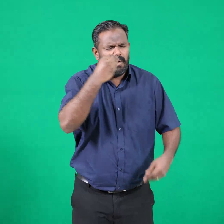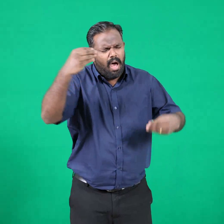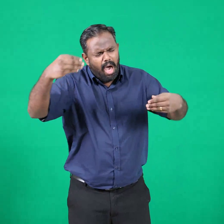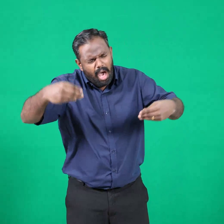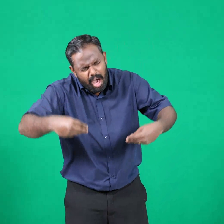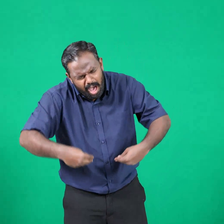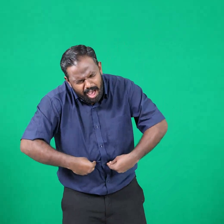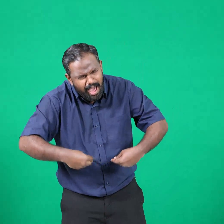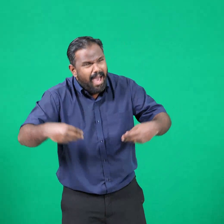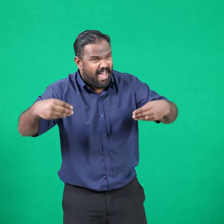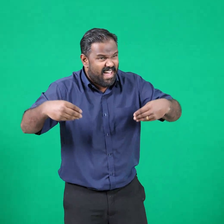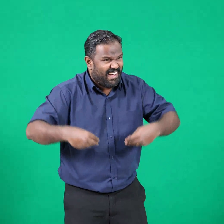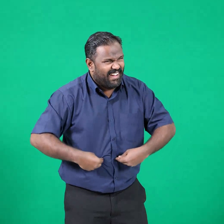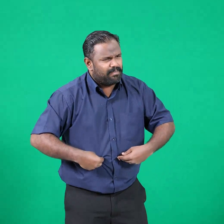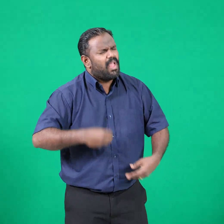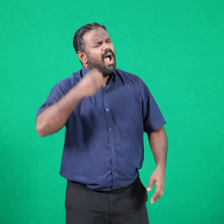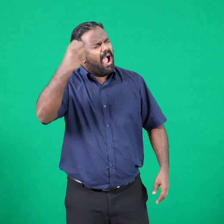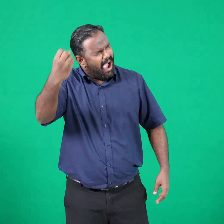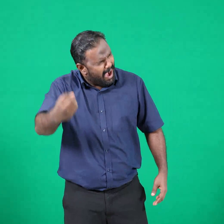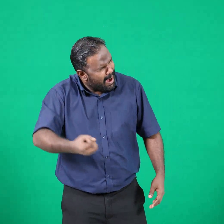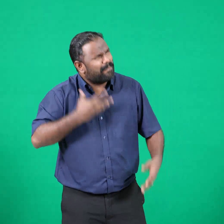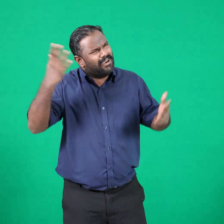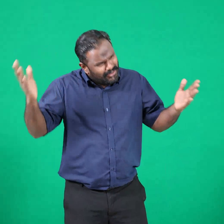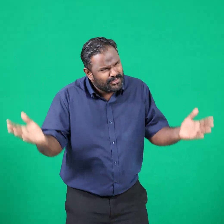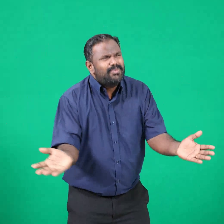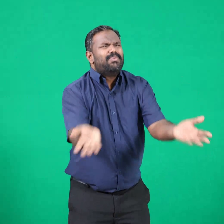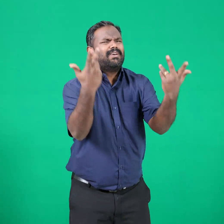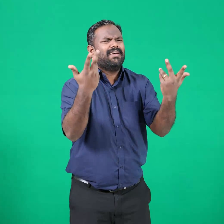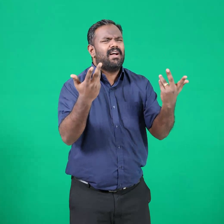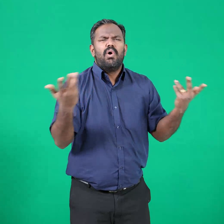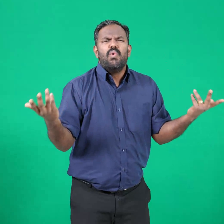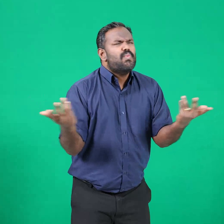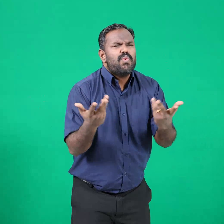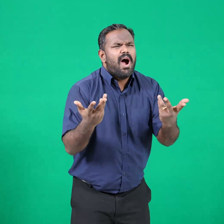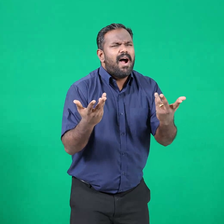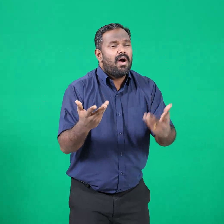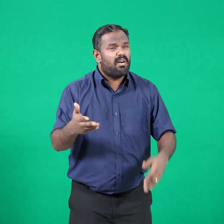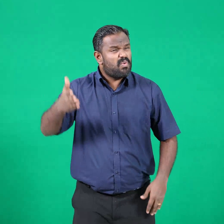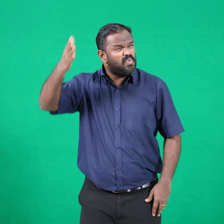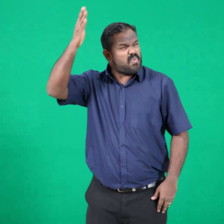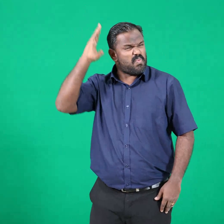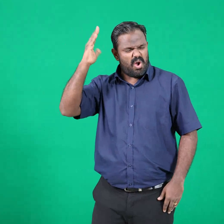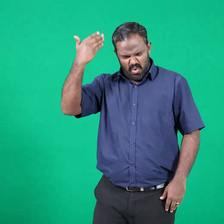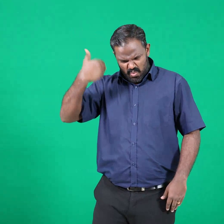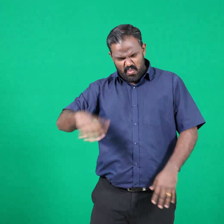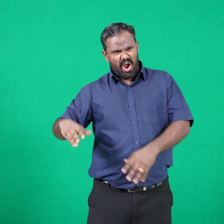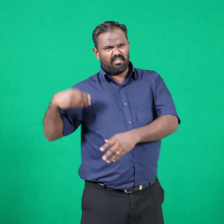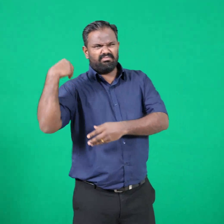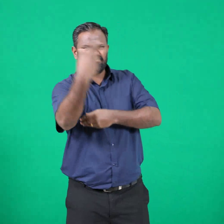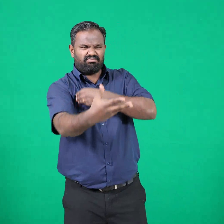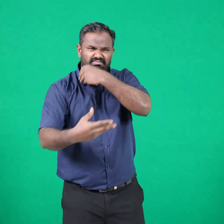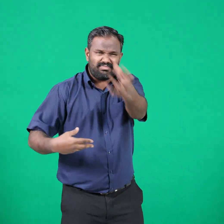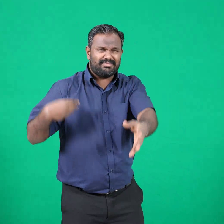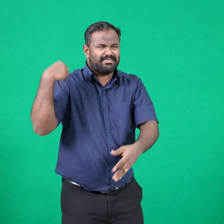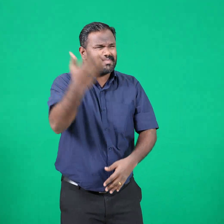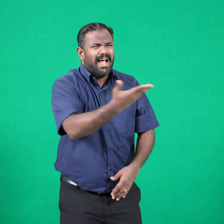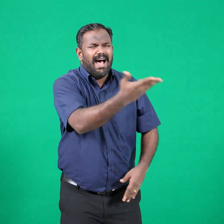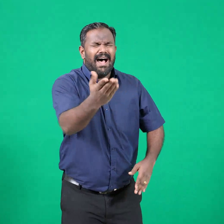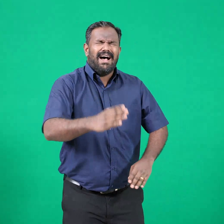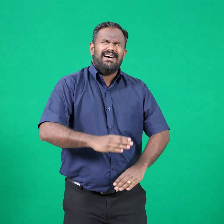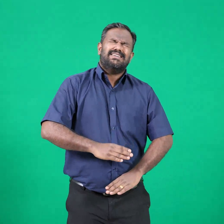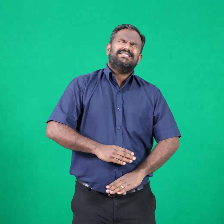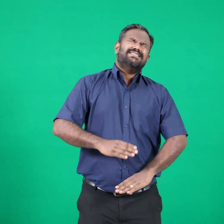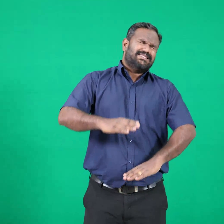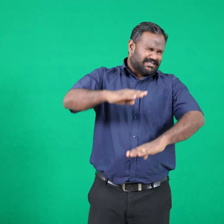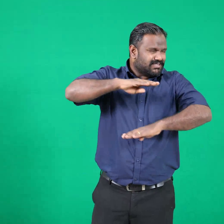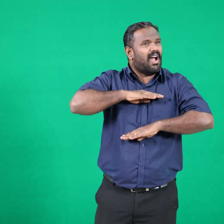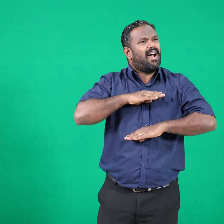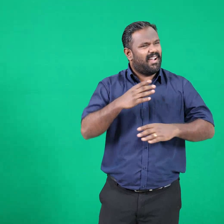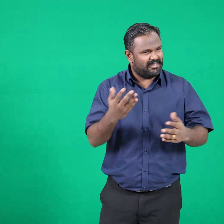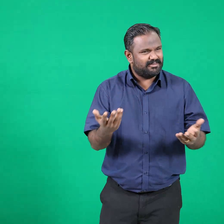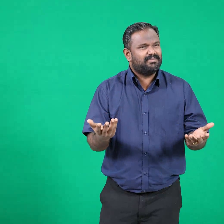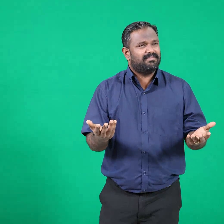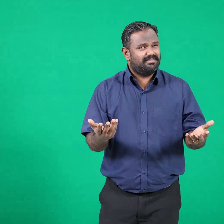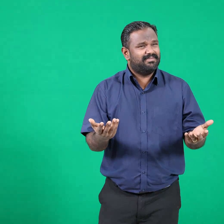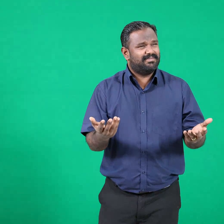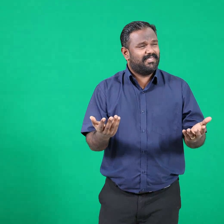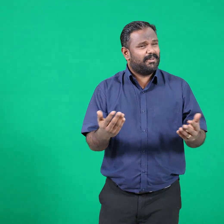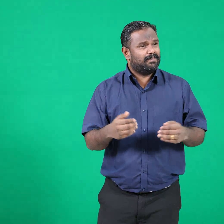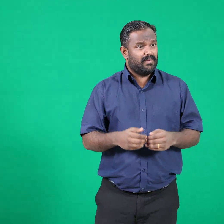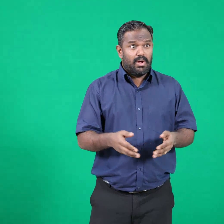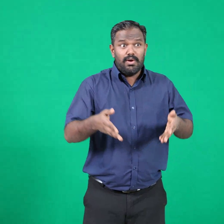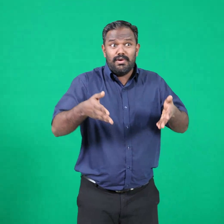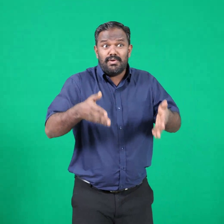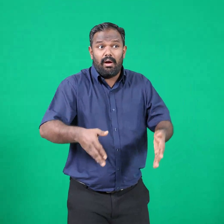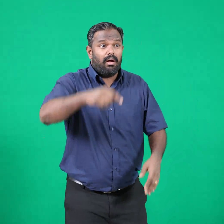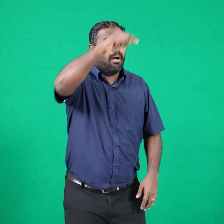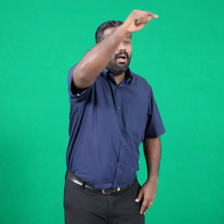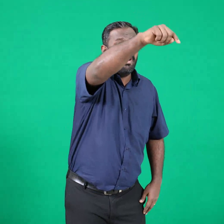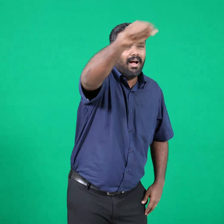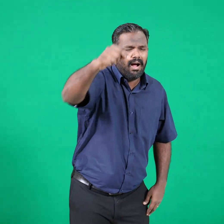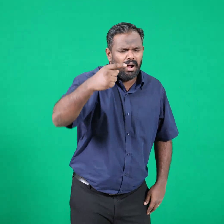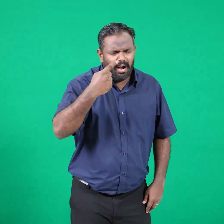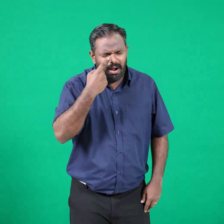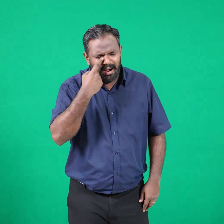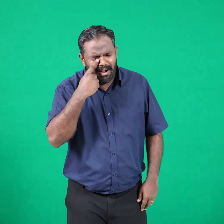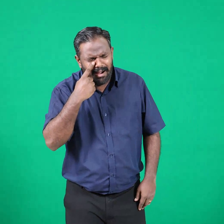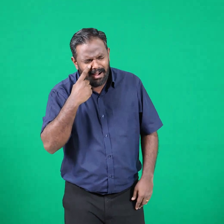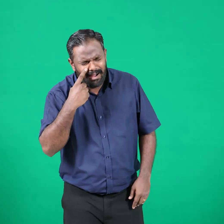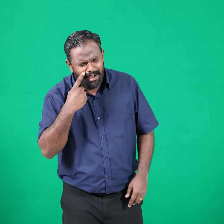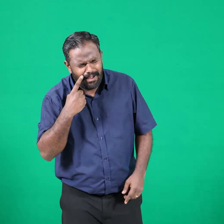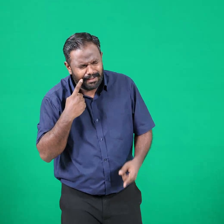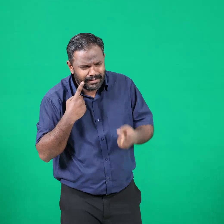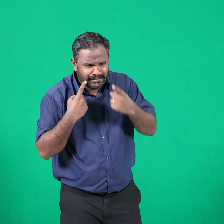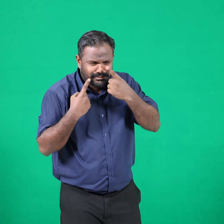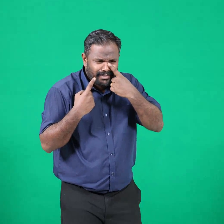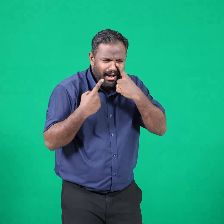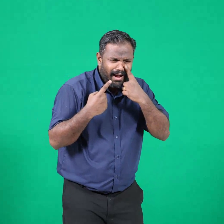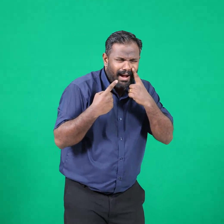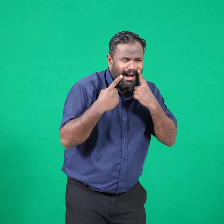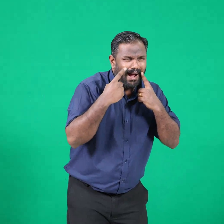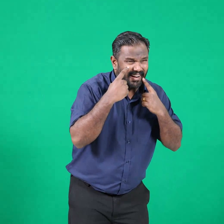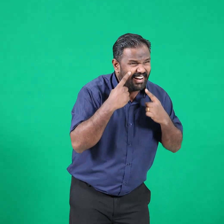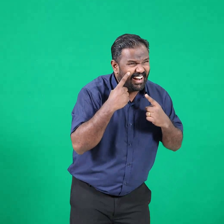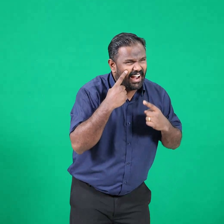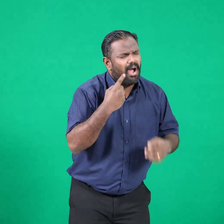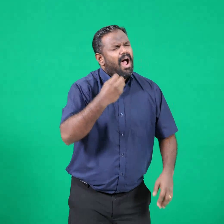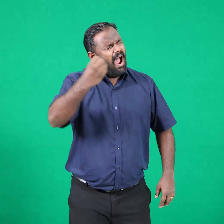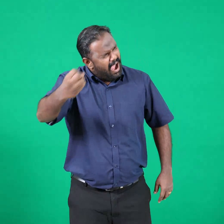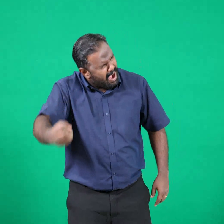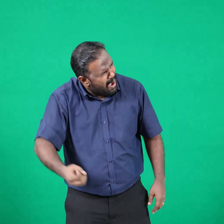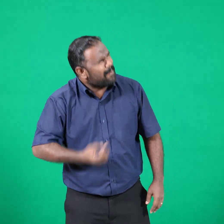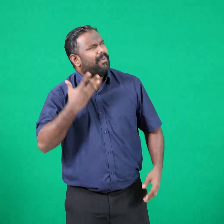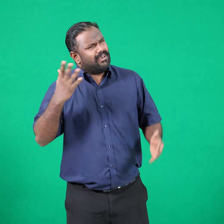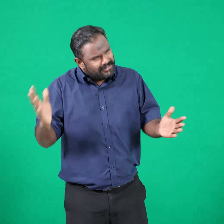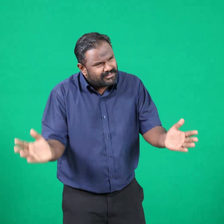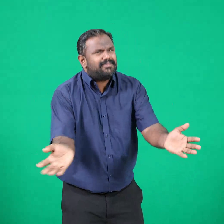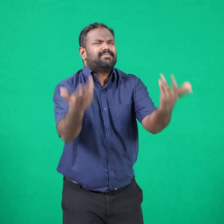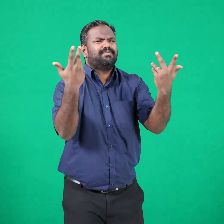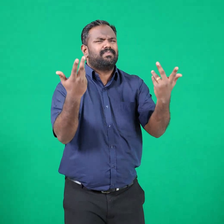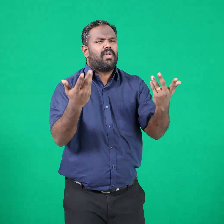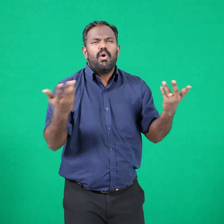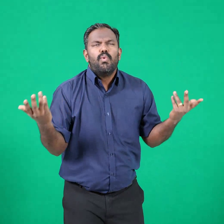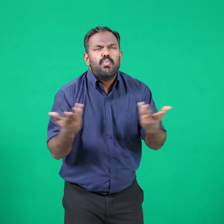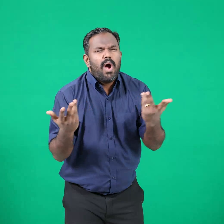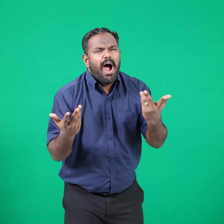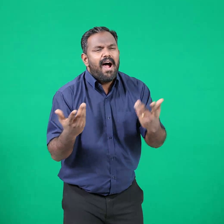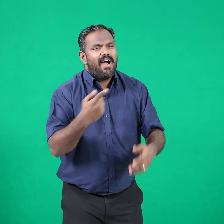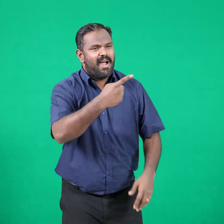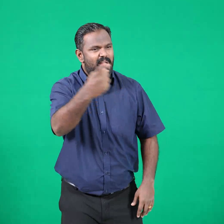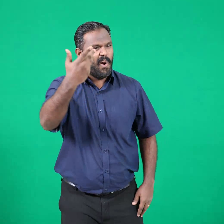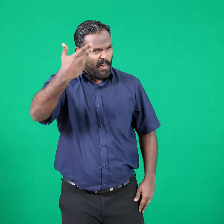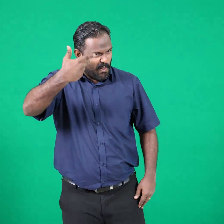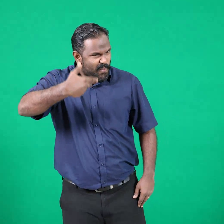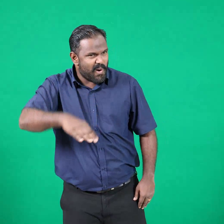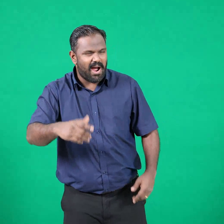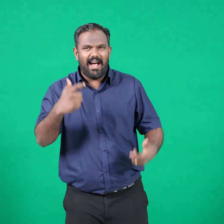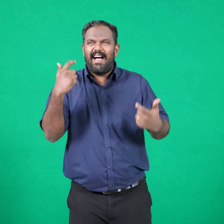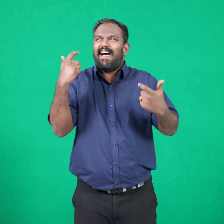Blessed are you who hunger now, for you will be filled.